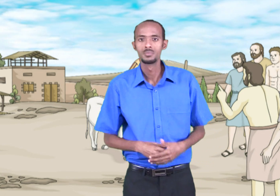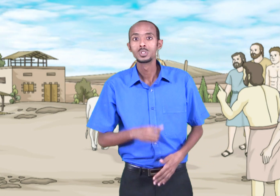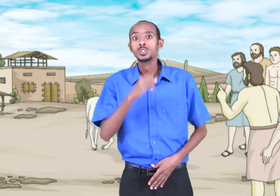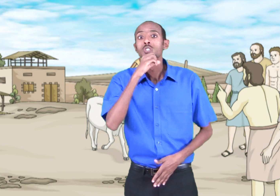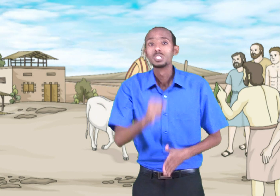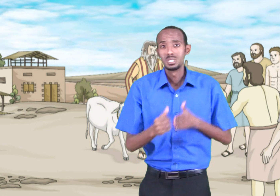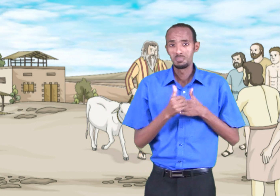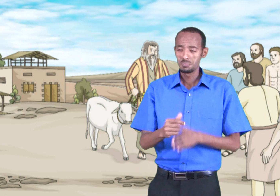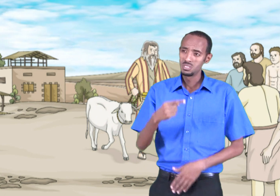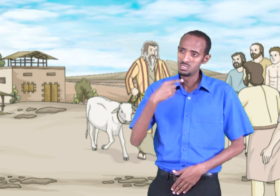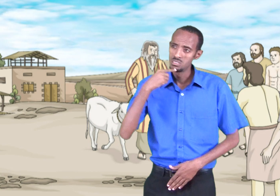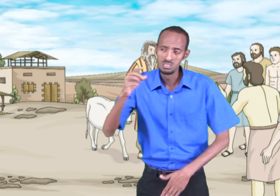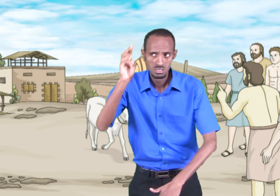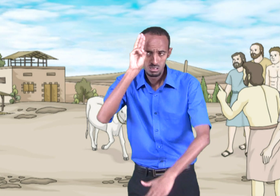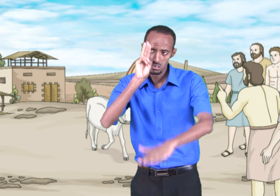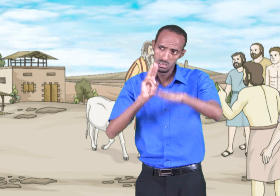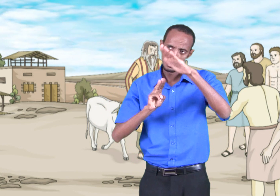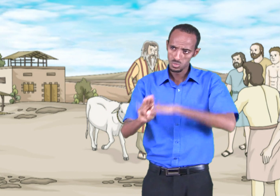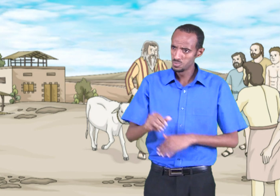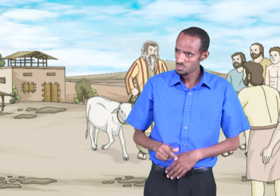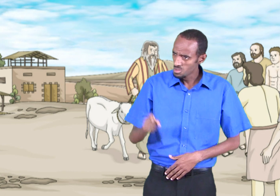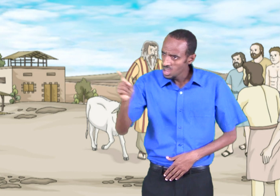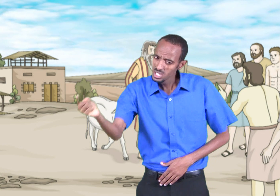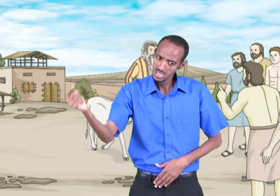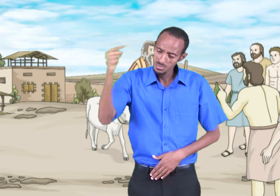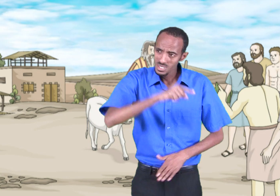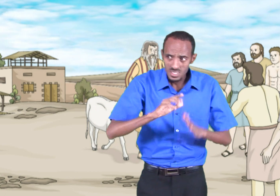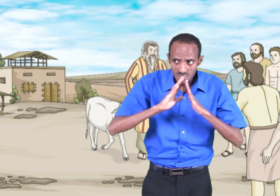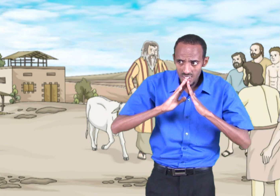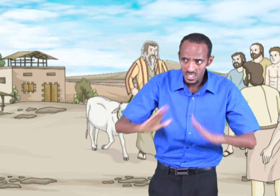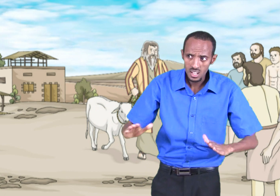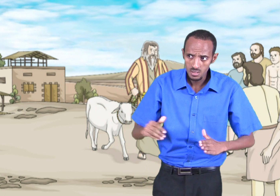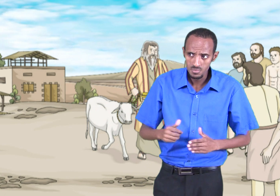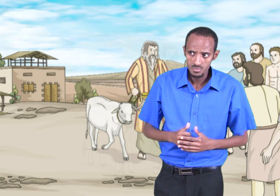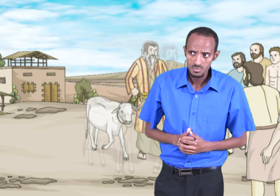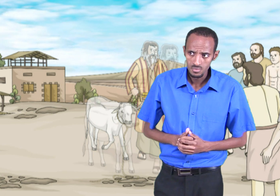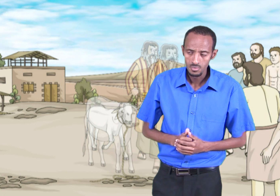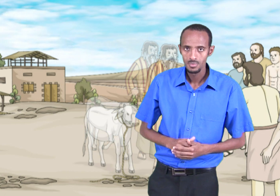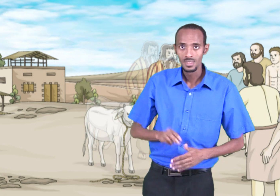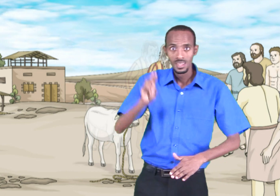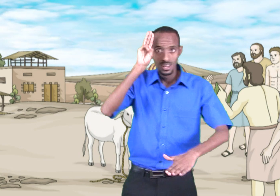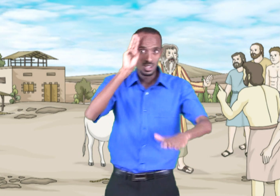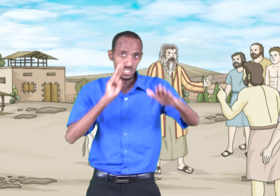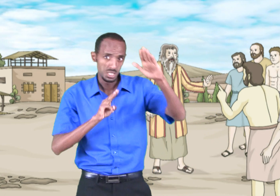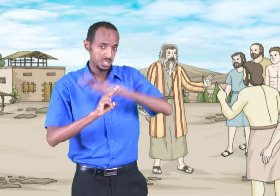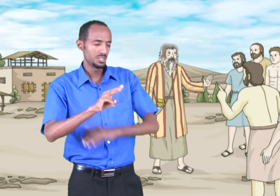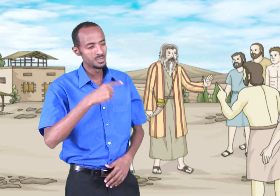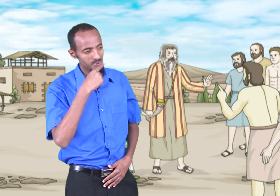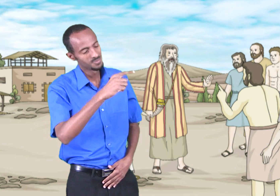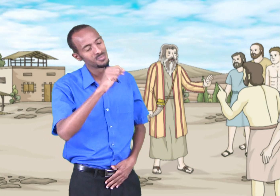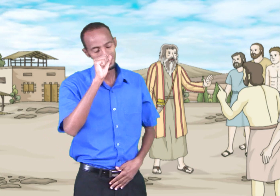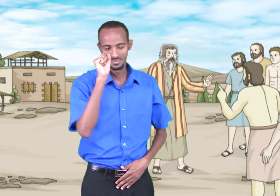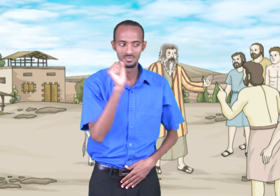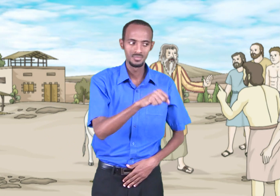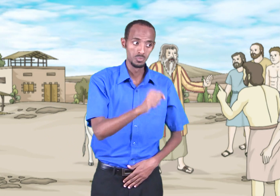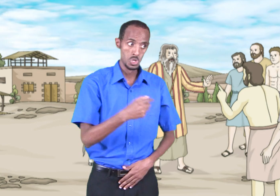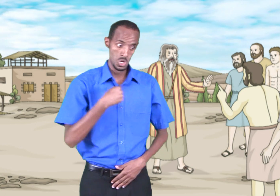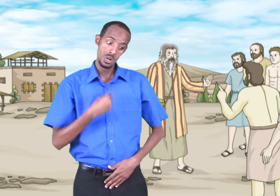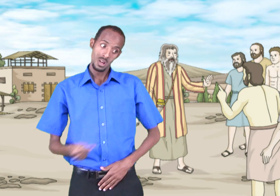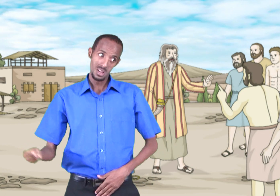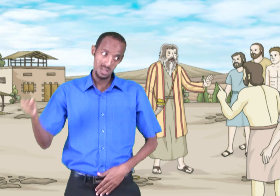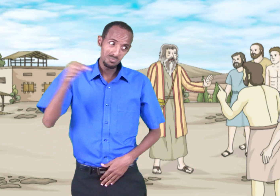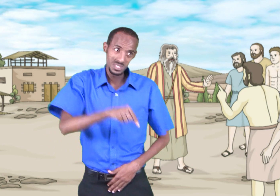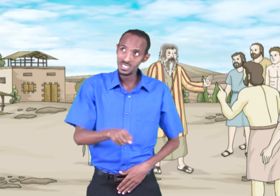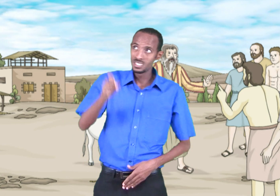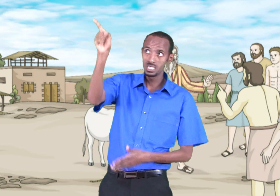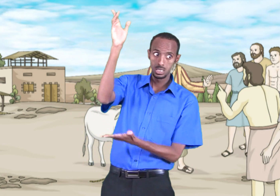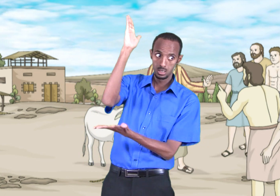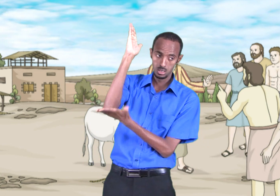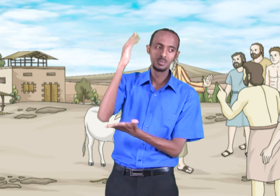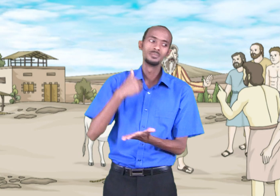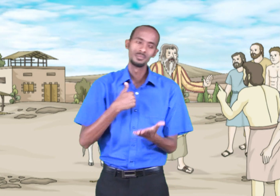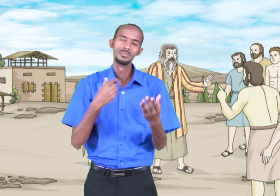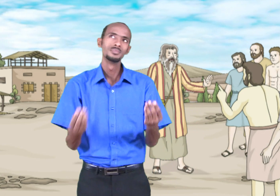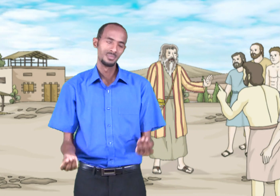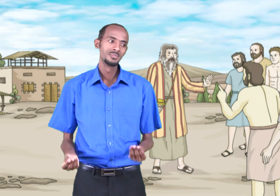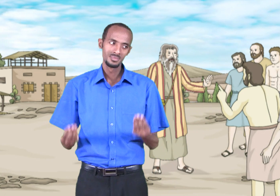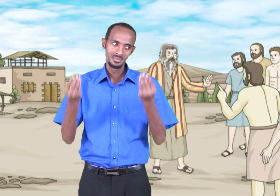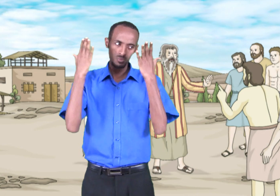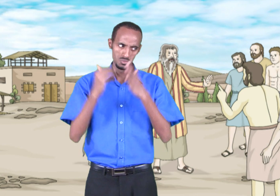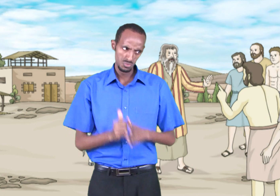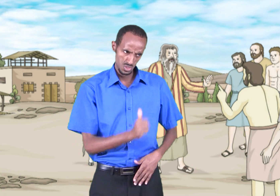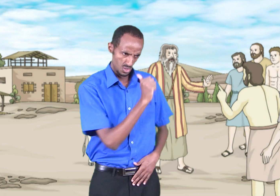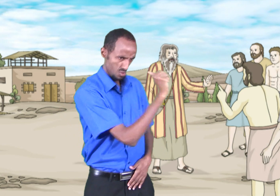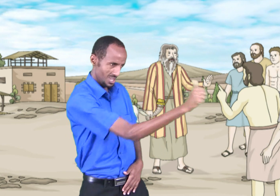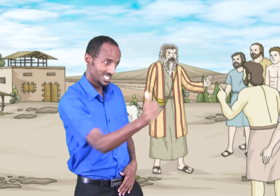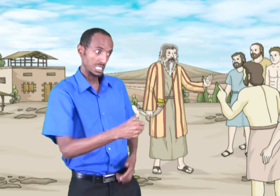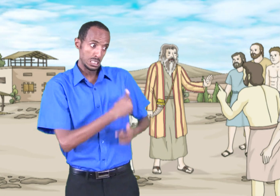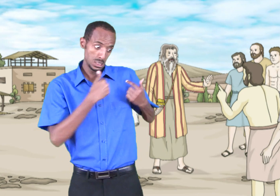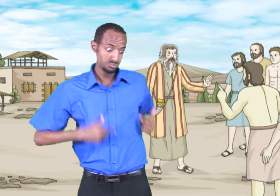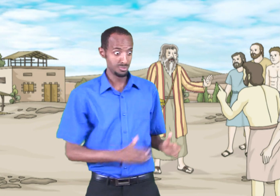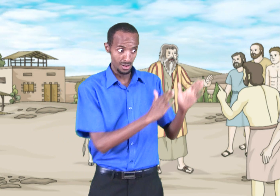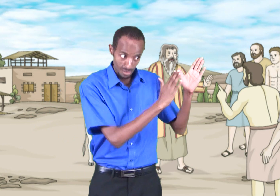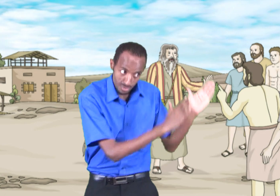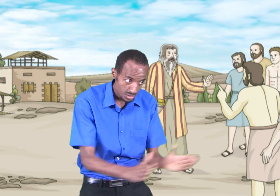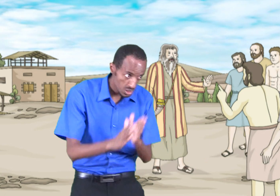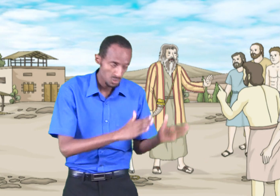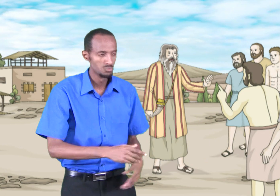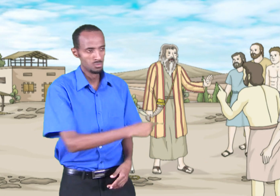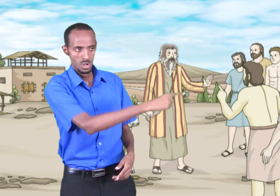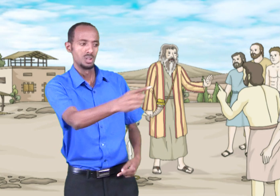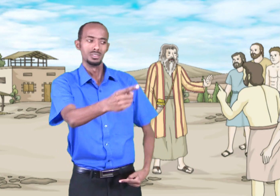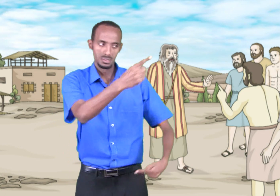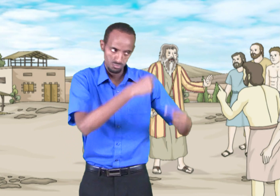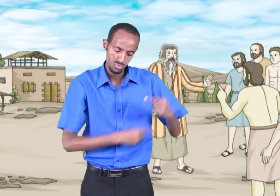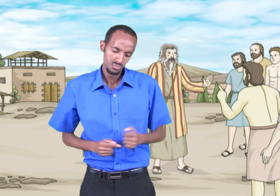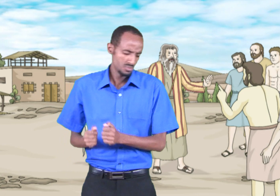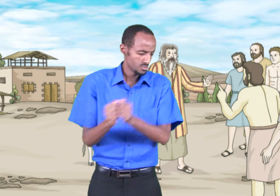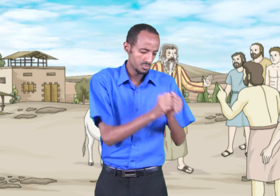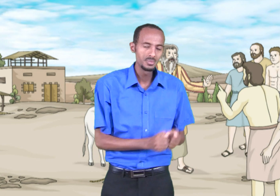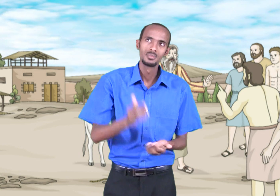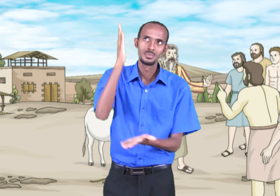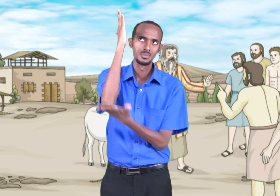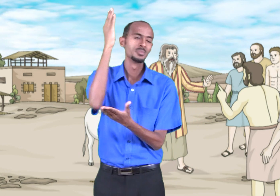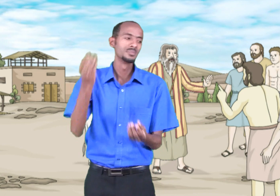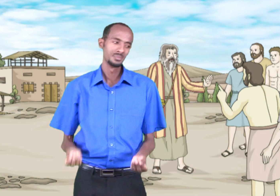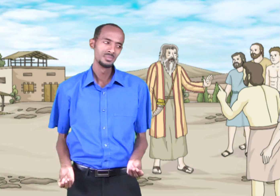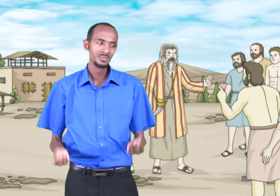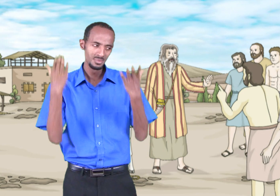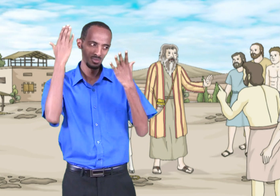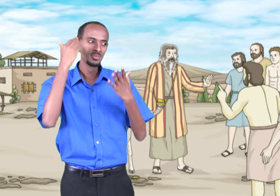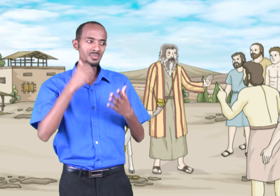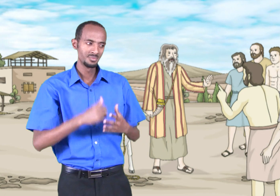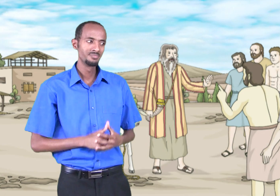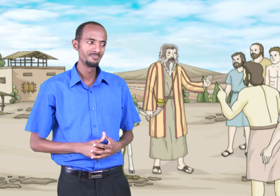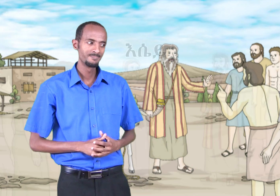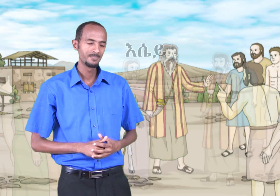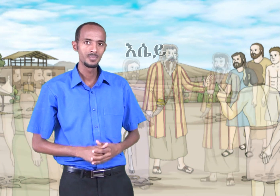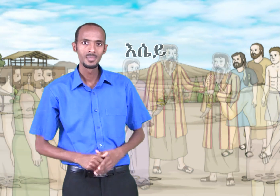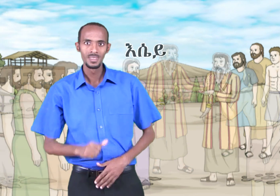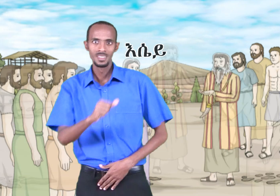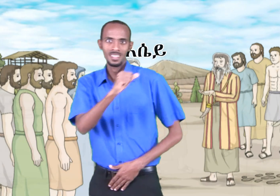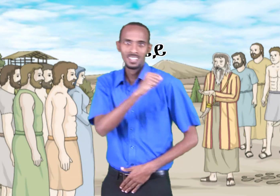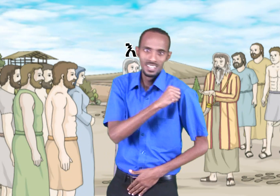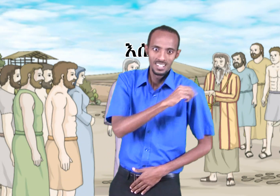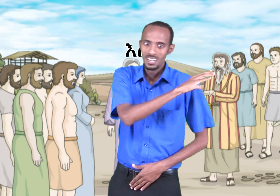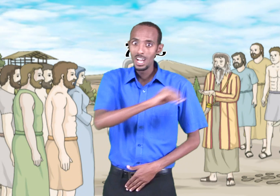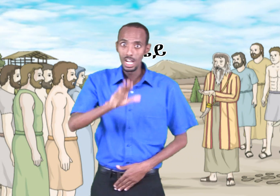“In peace,” he replied. “I have come to sacrifice to the LORD. Consecrate yourselves and come with me to the sacrifice.”